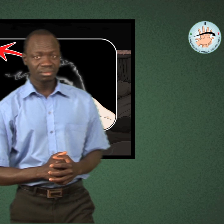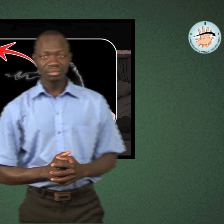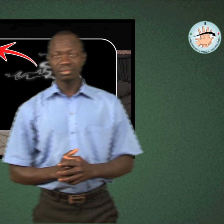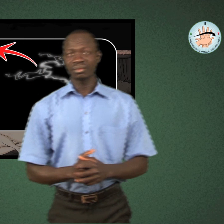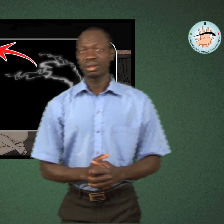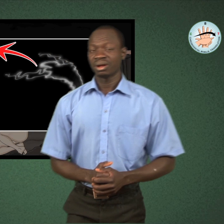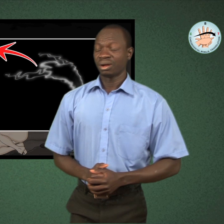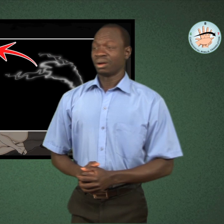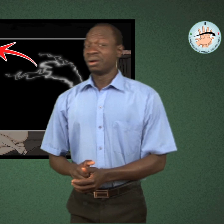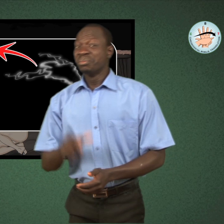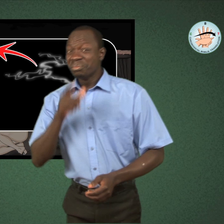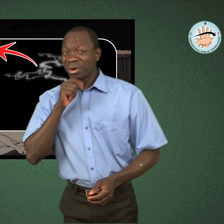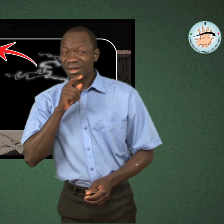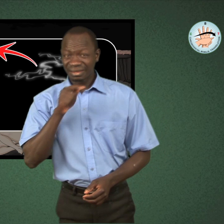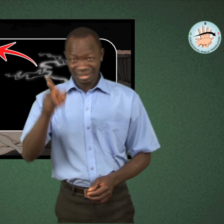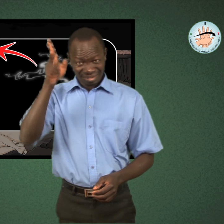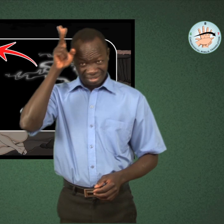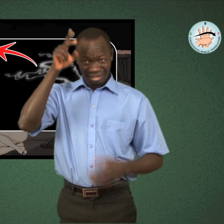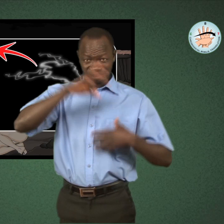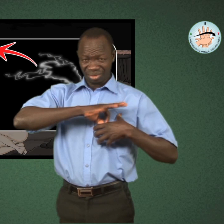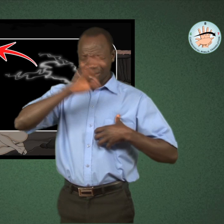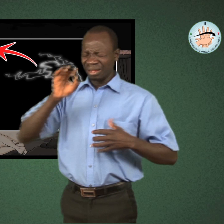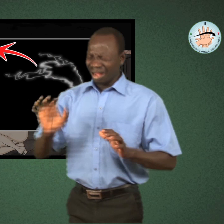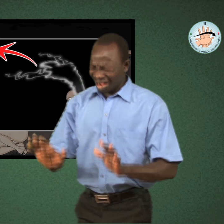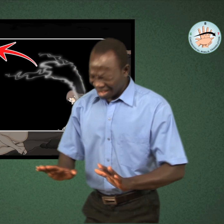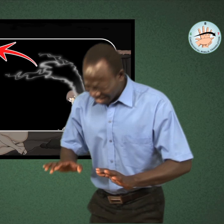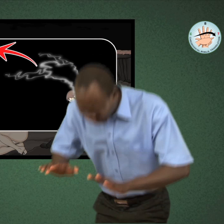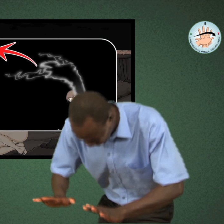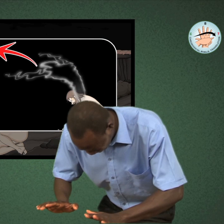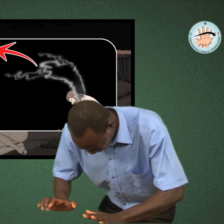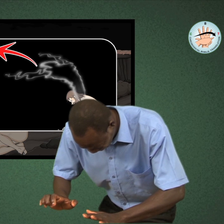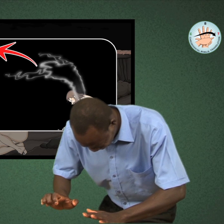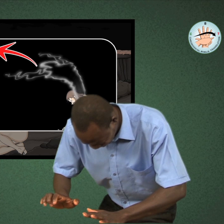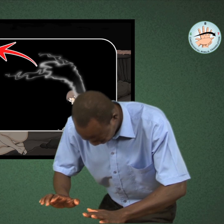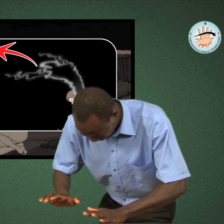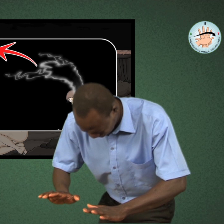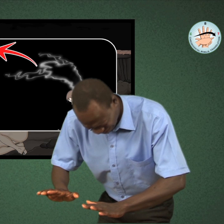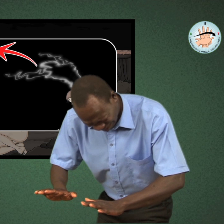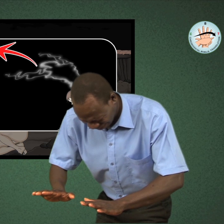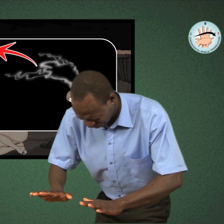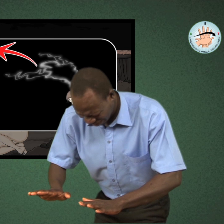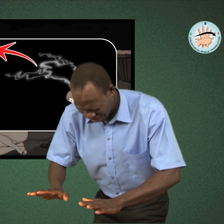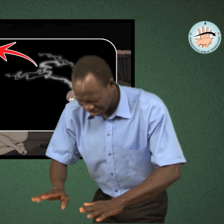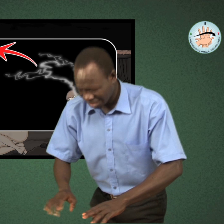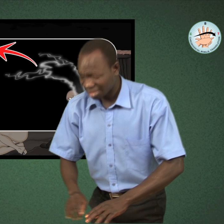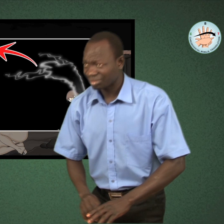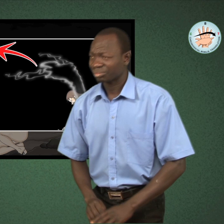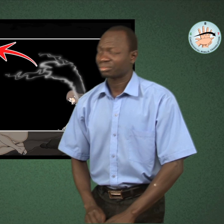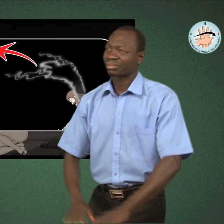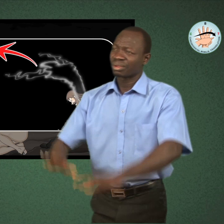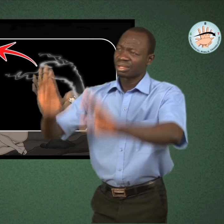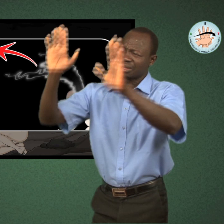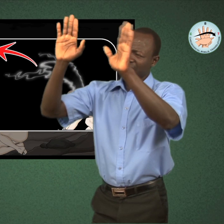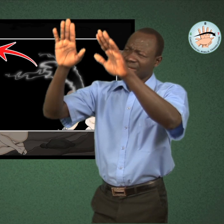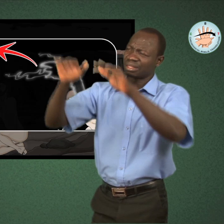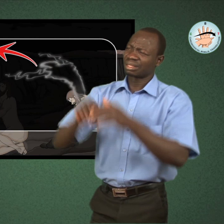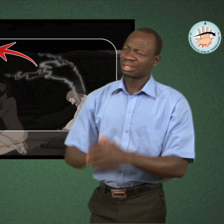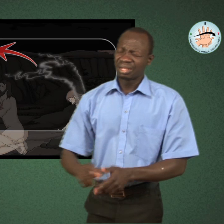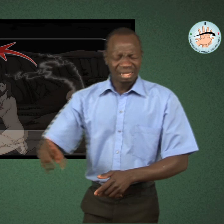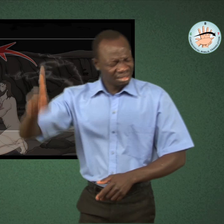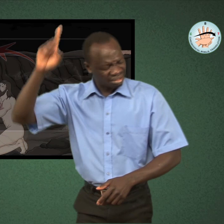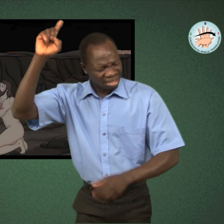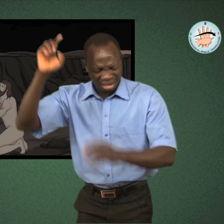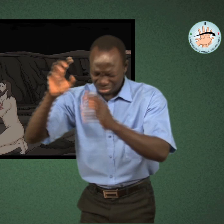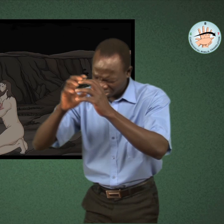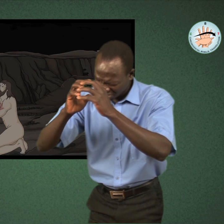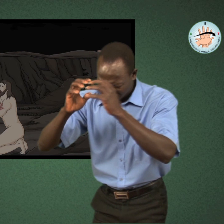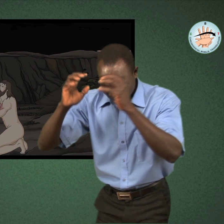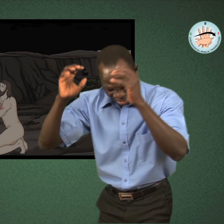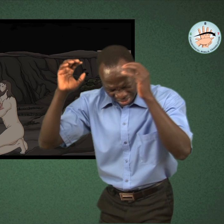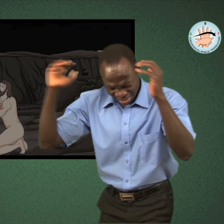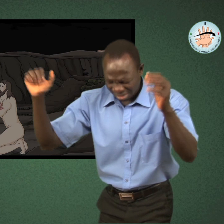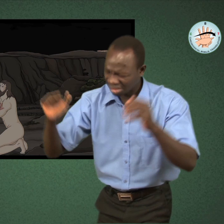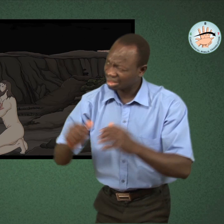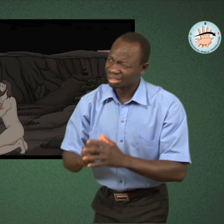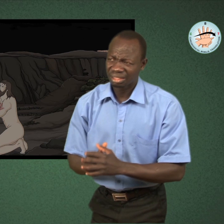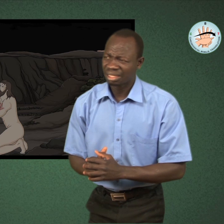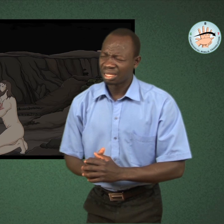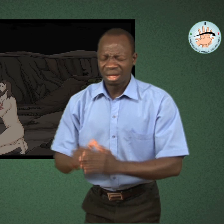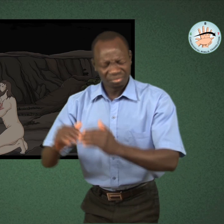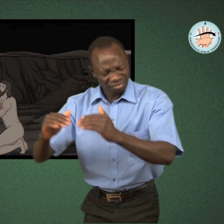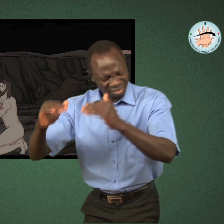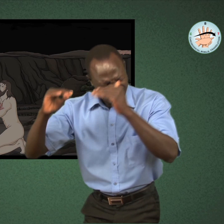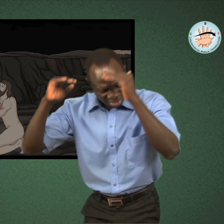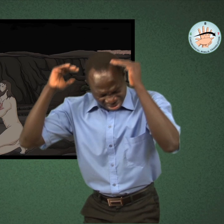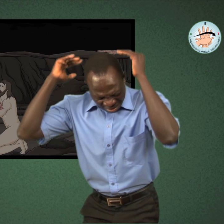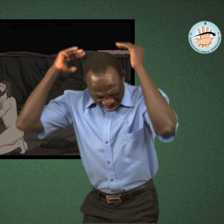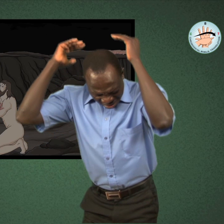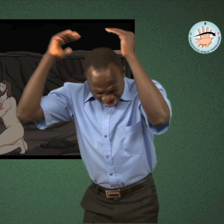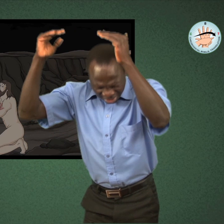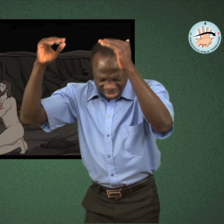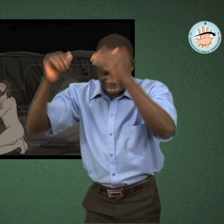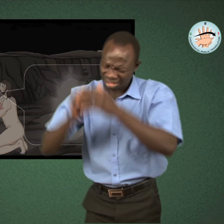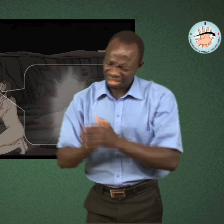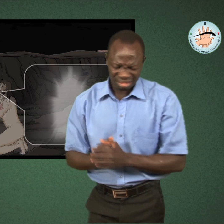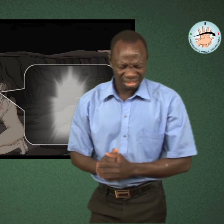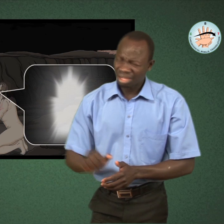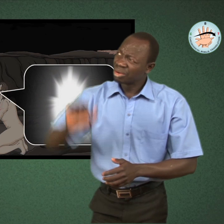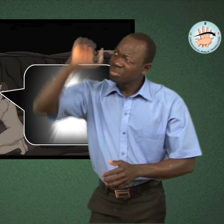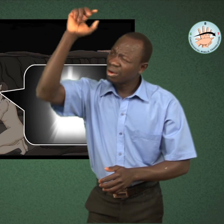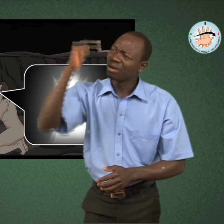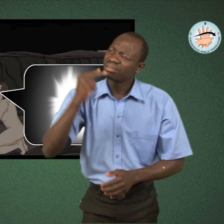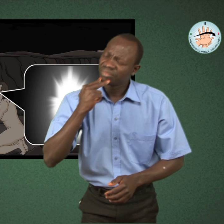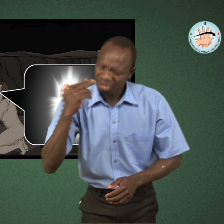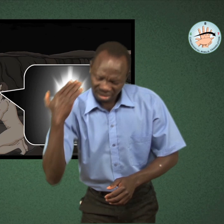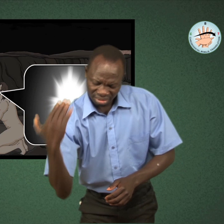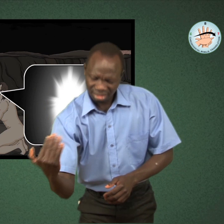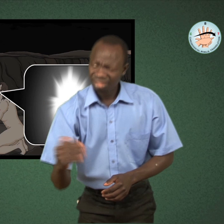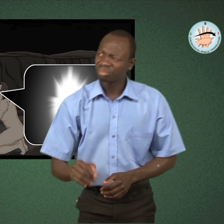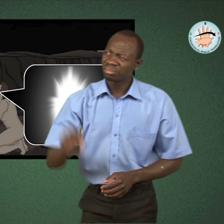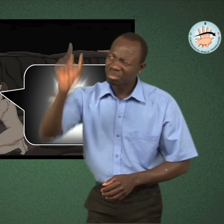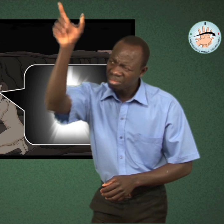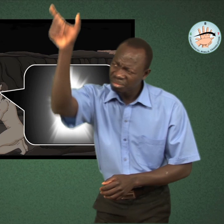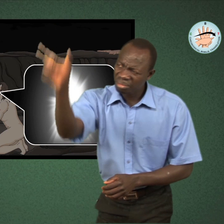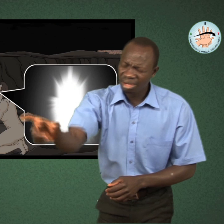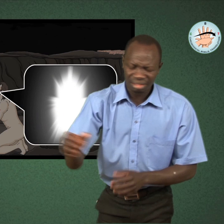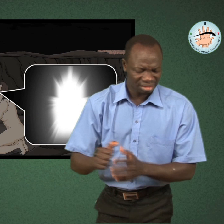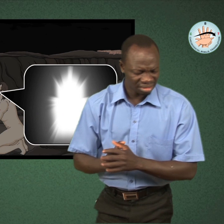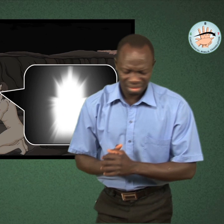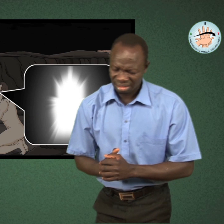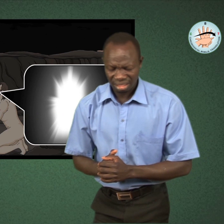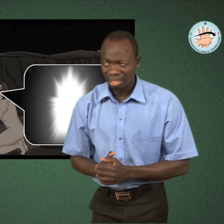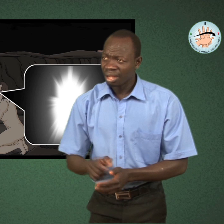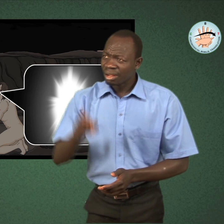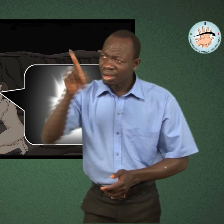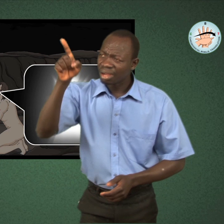I beg You before God not to torture me!”